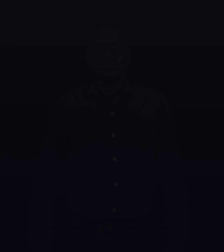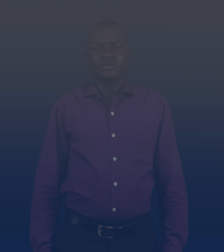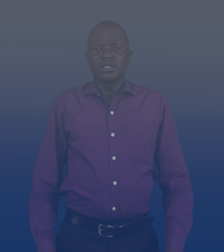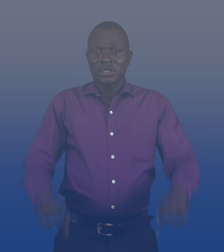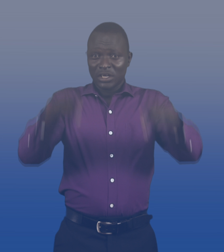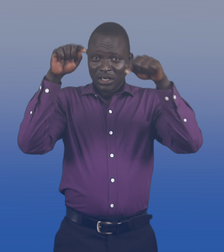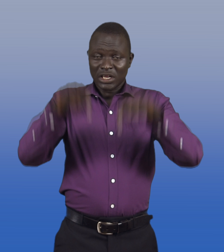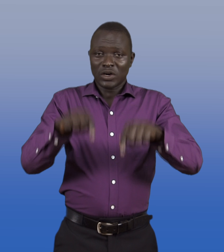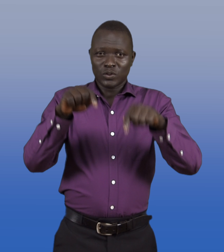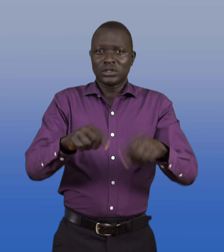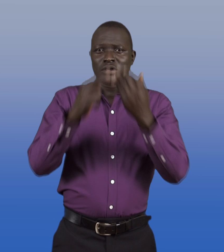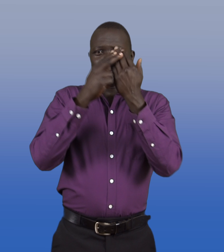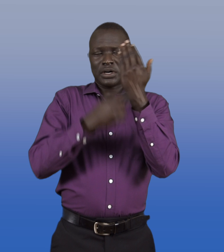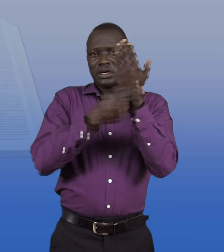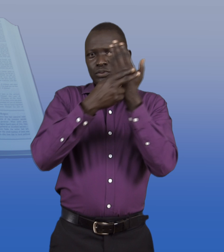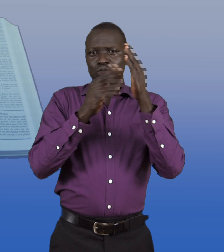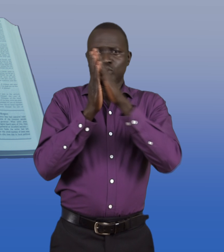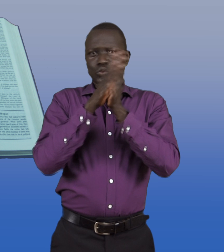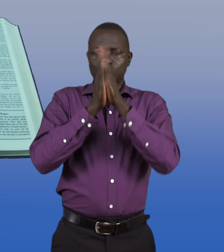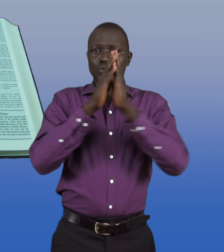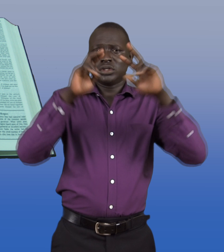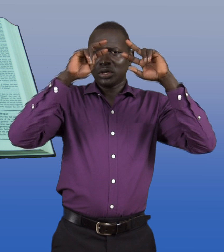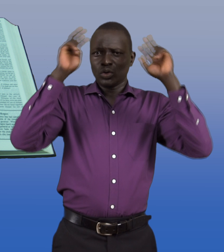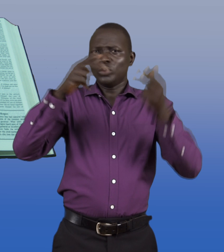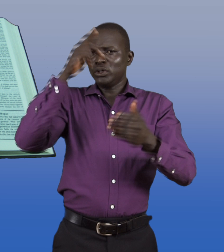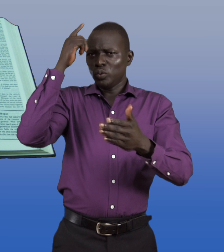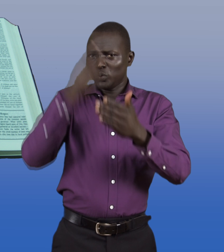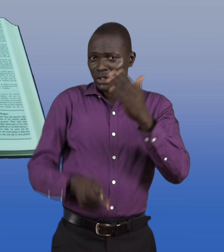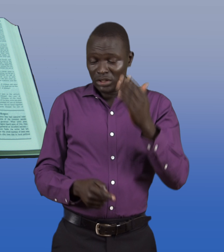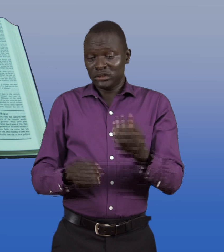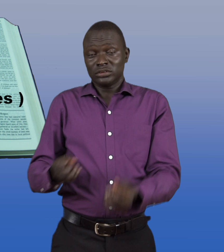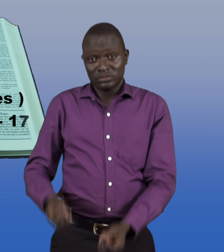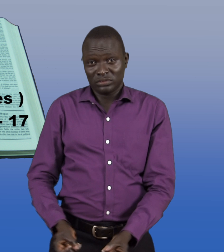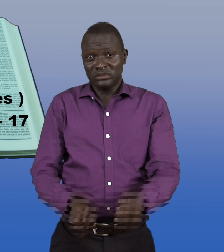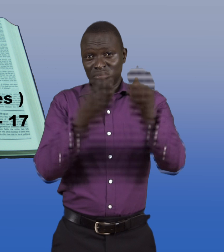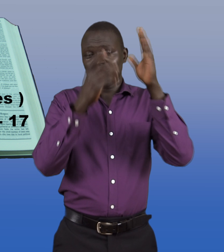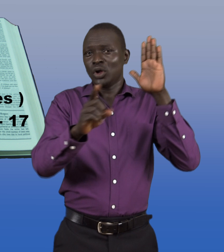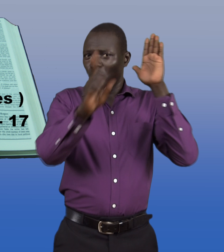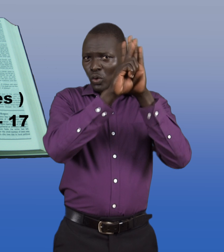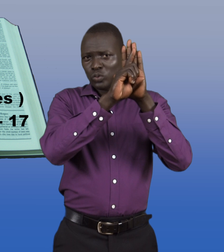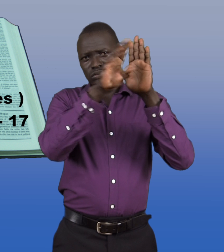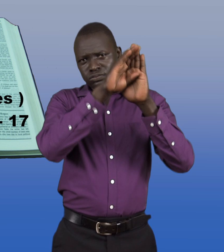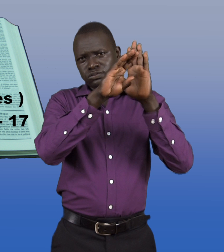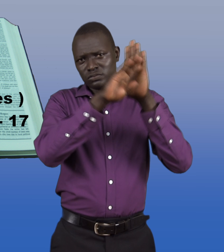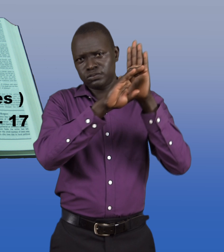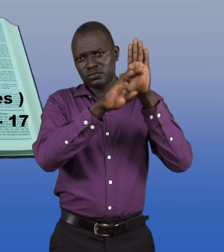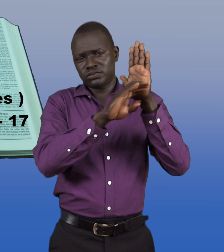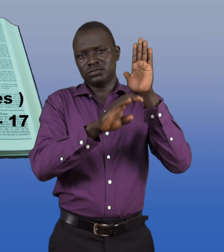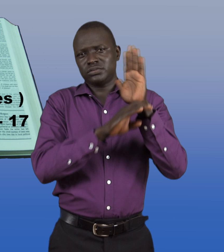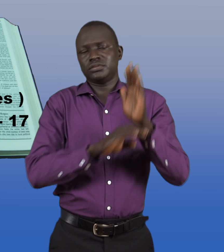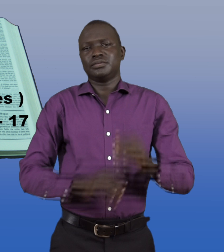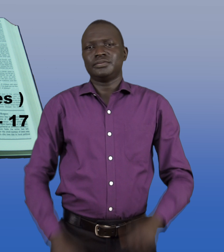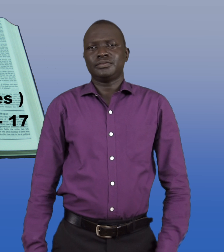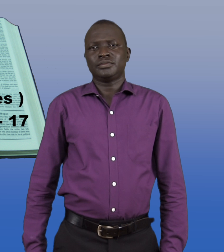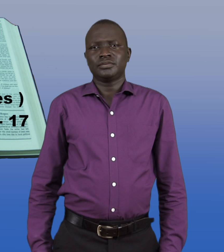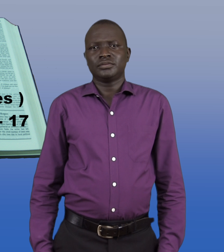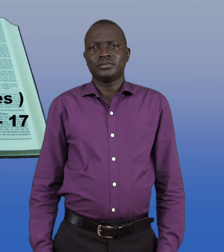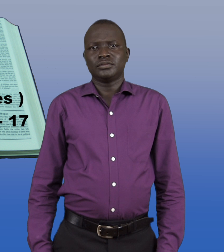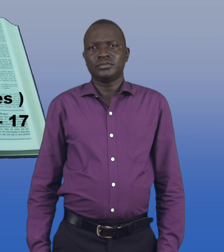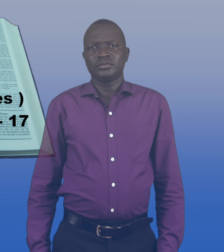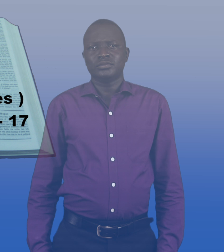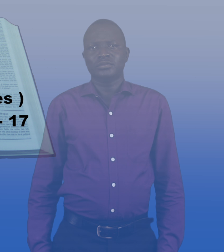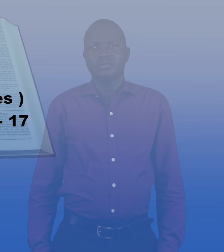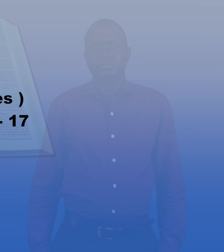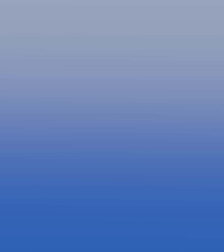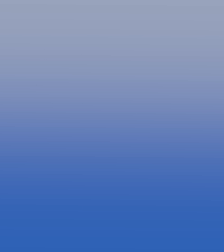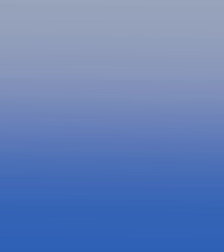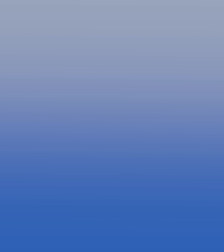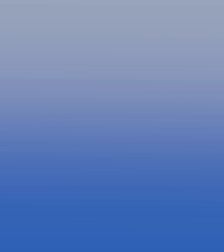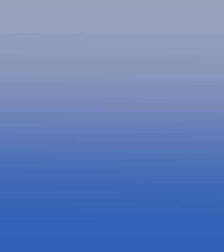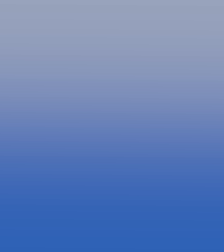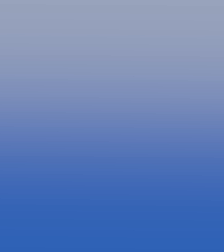Instruction for sacrifices